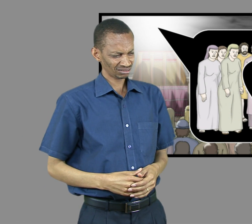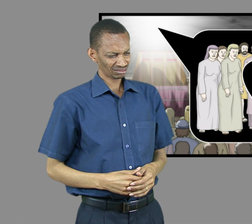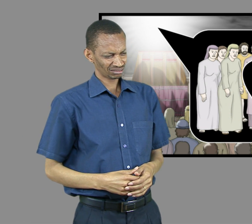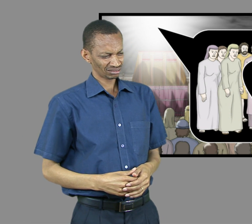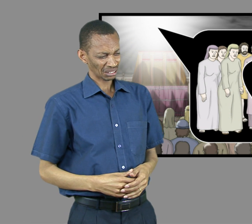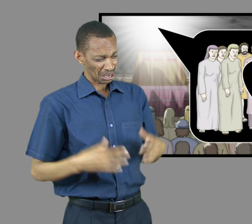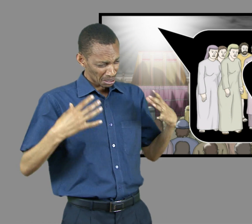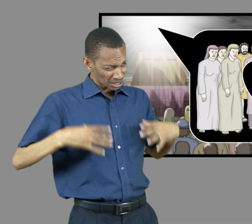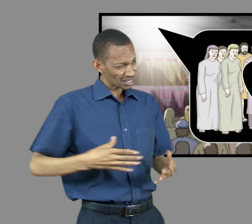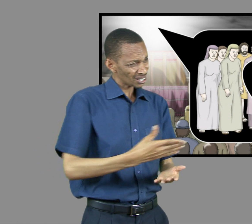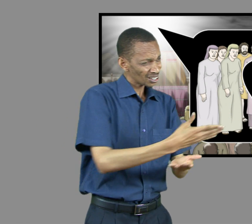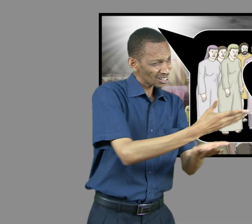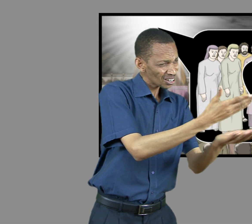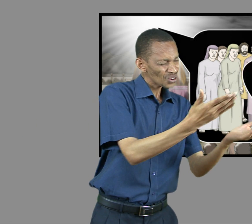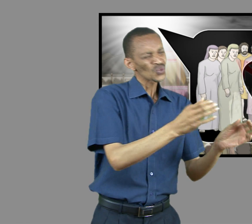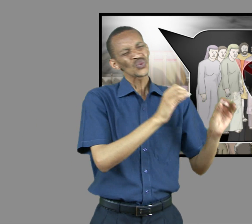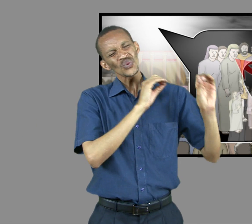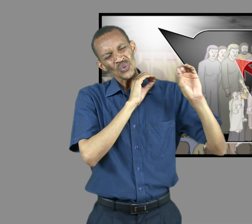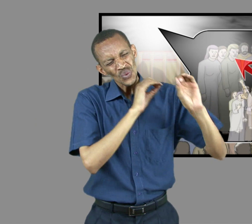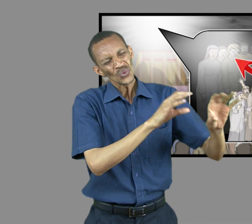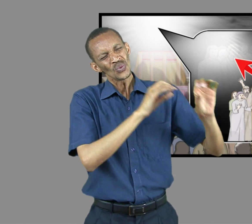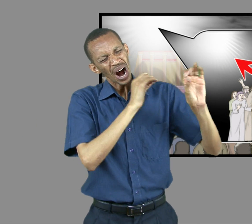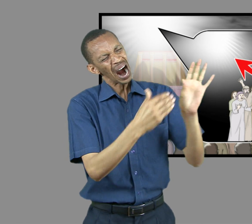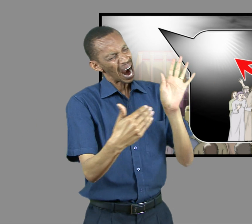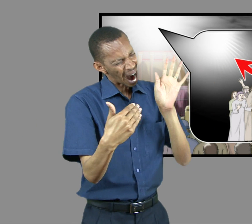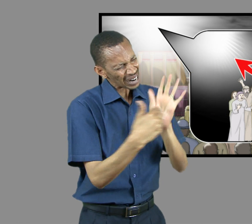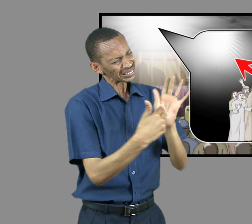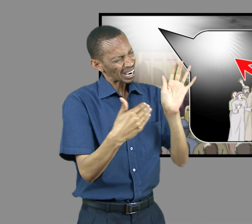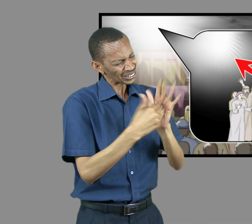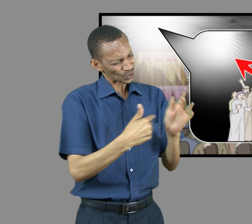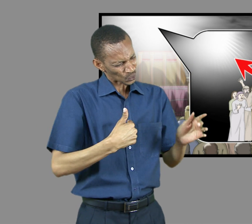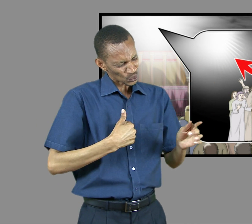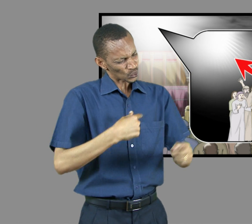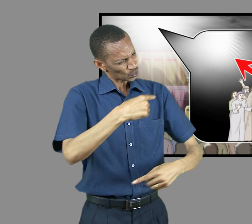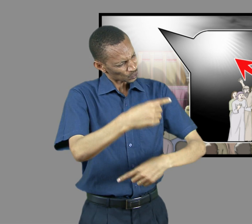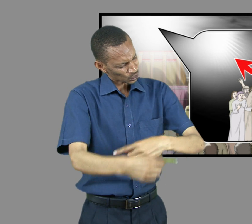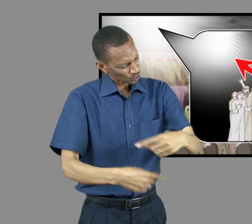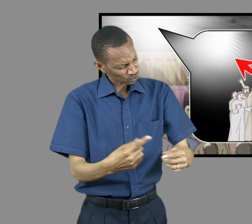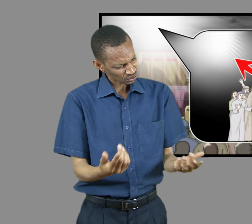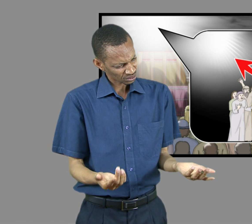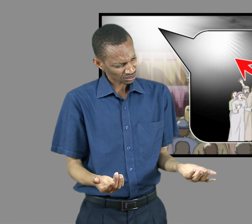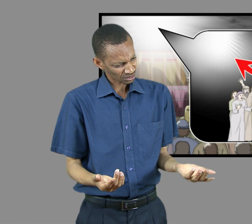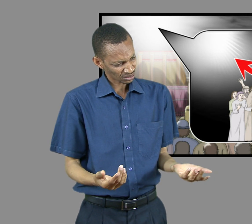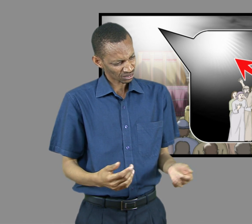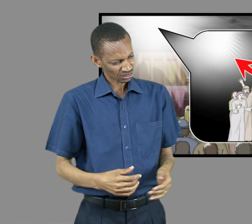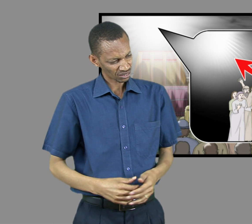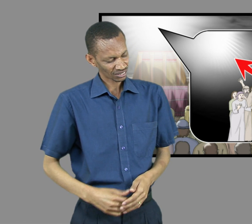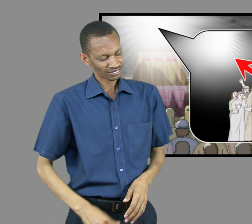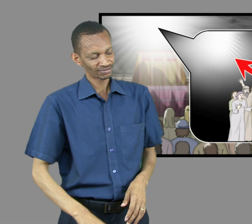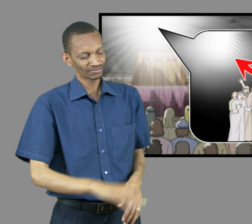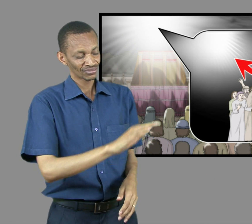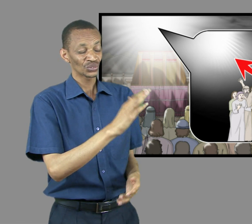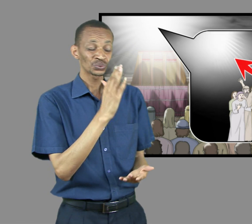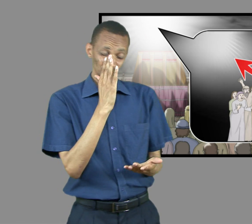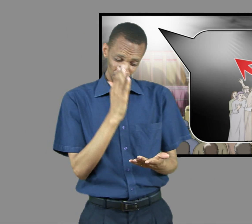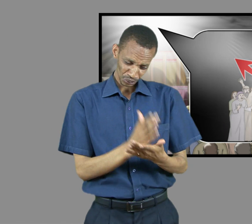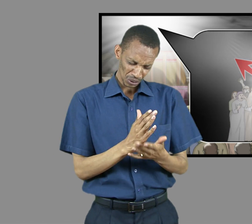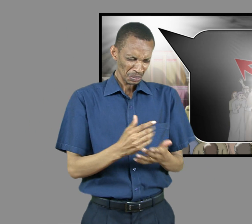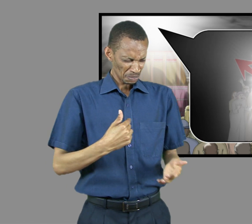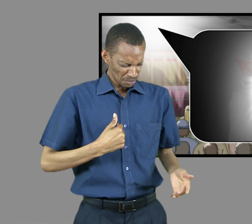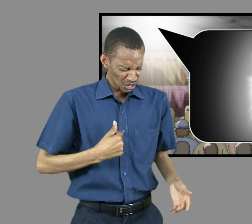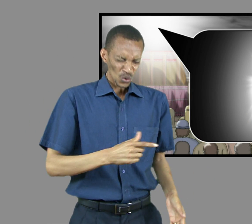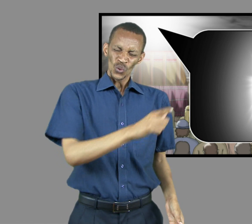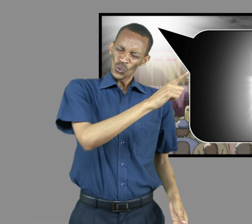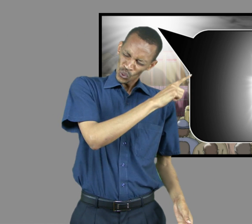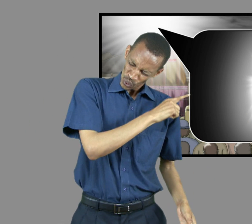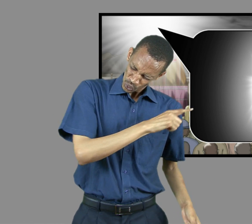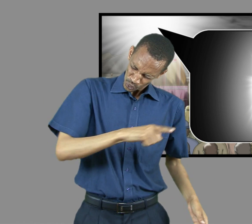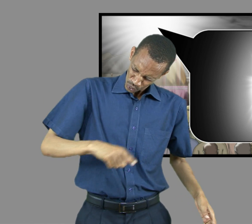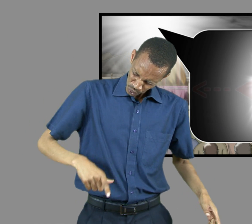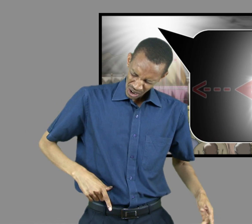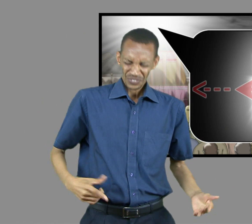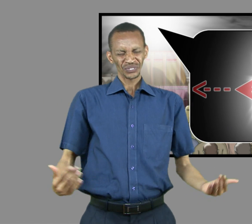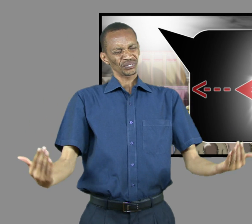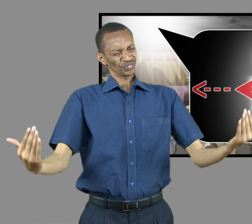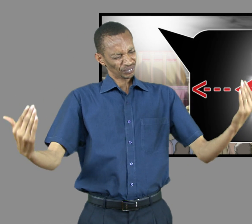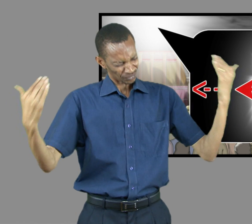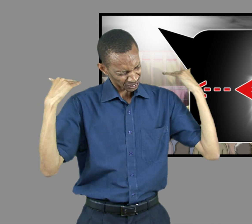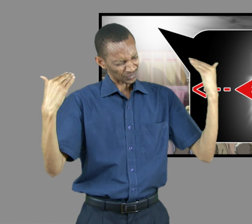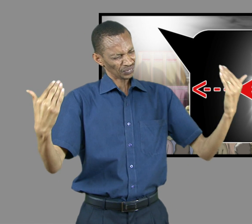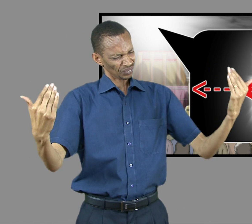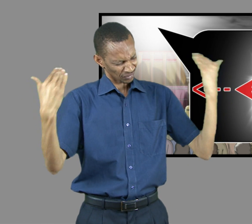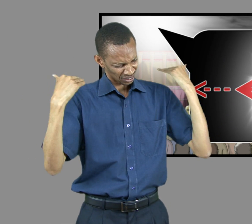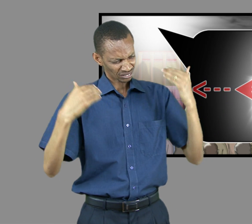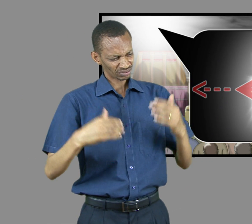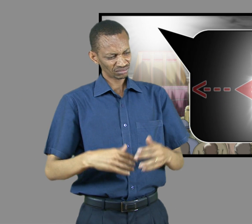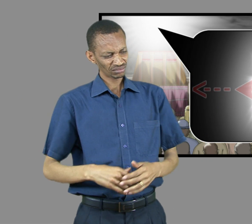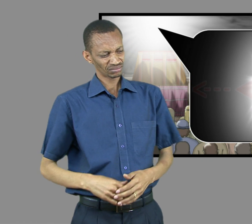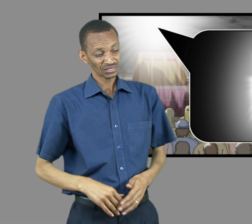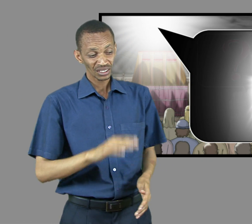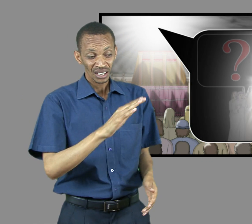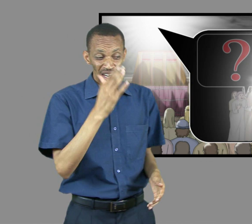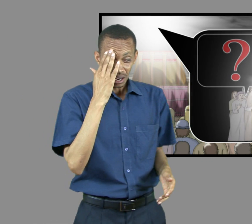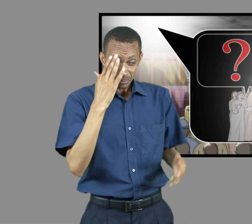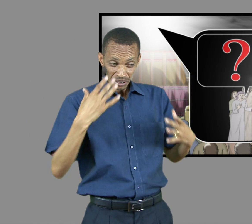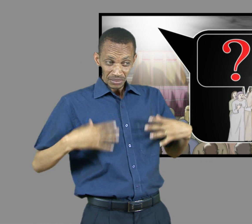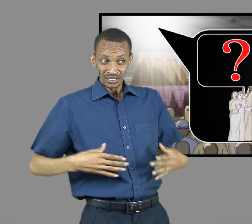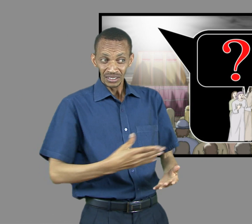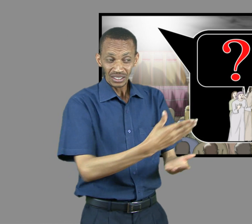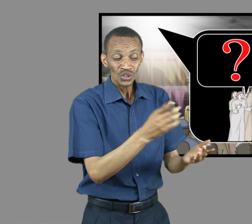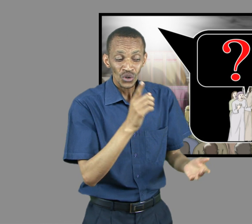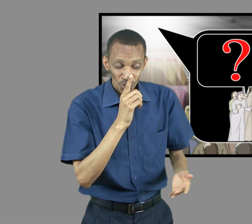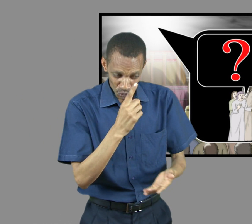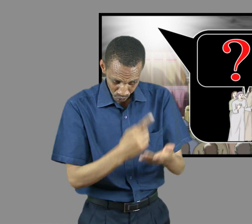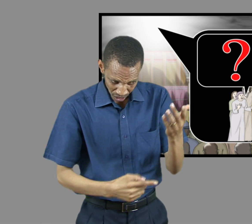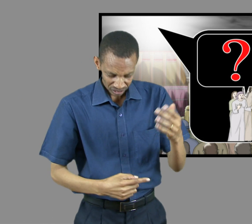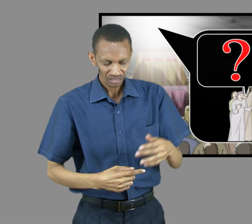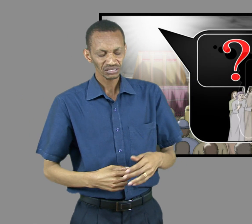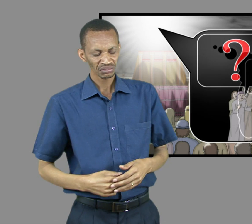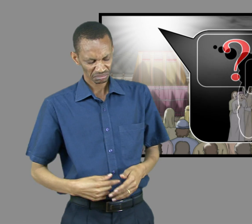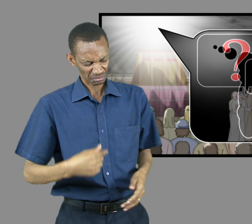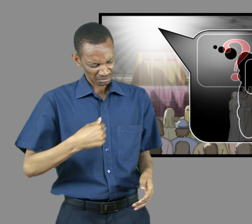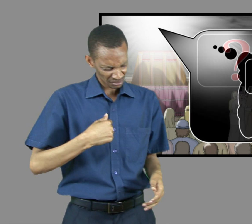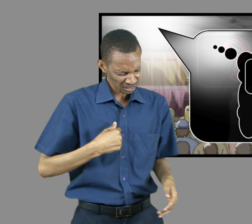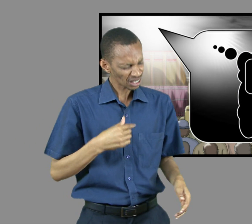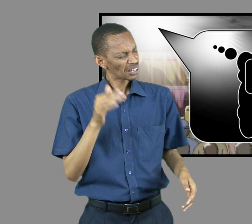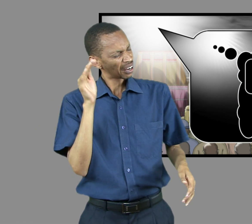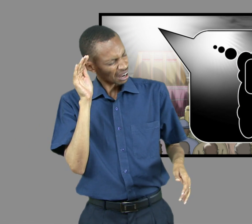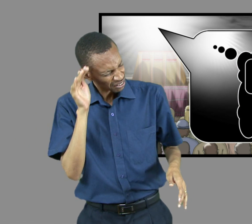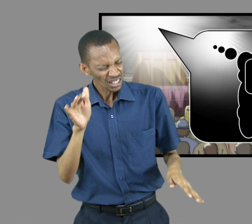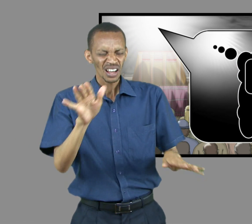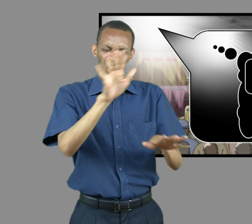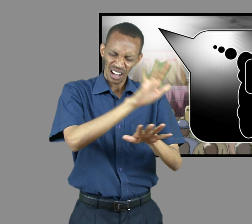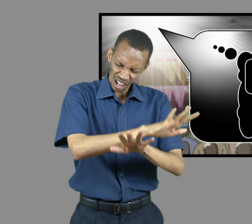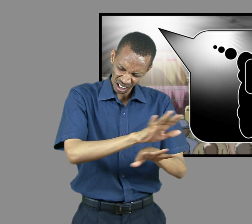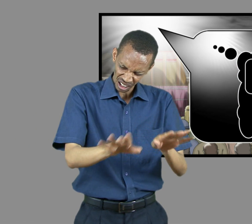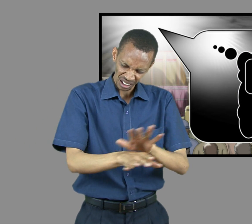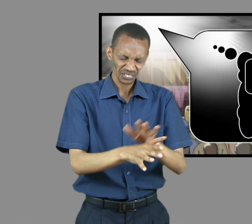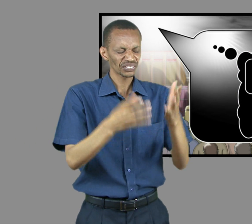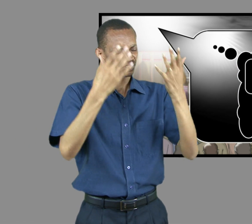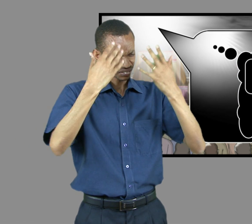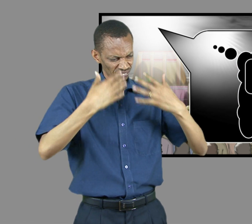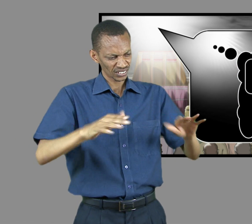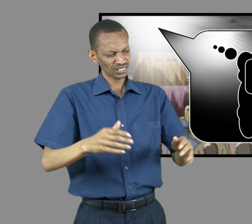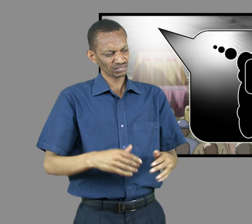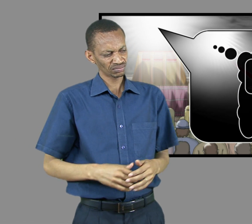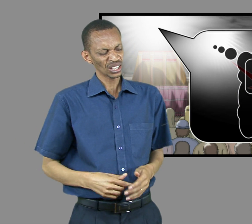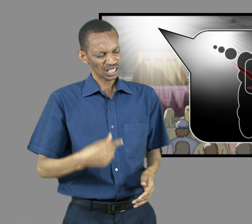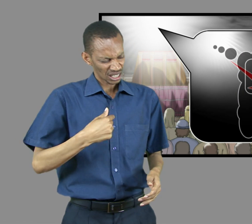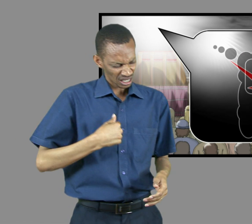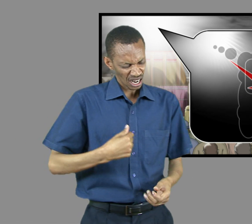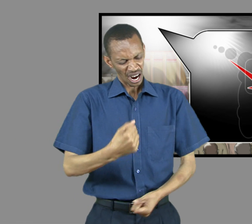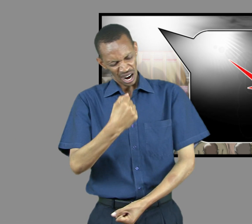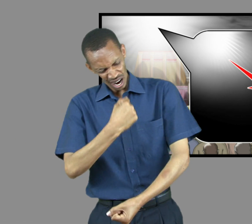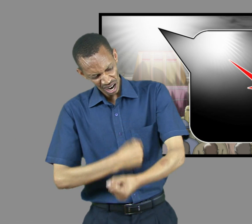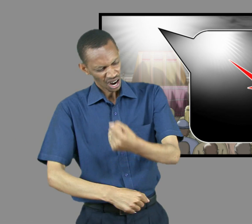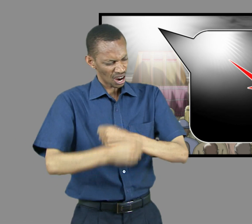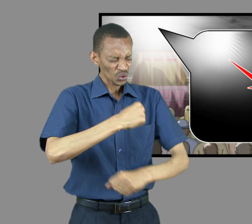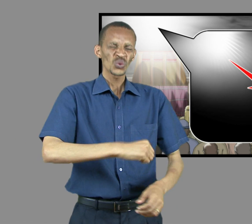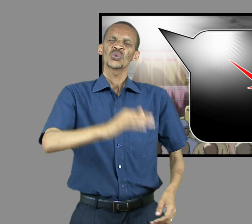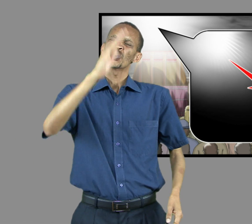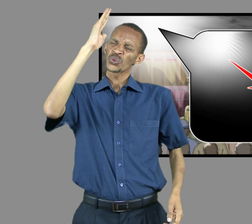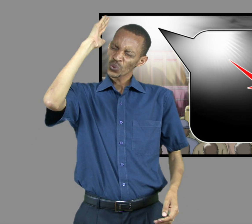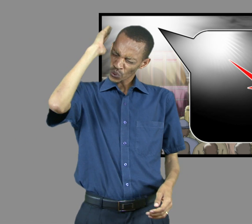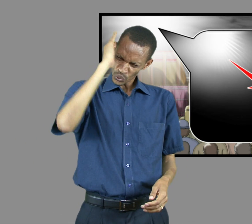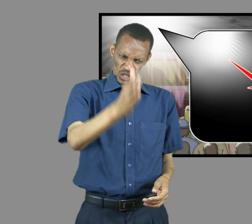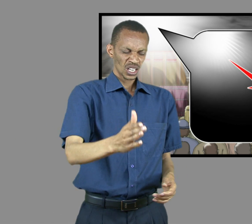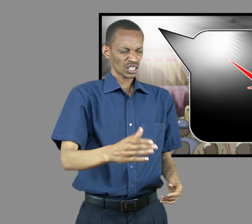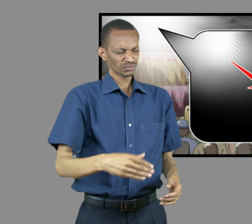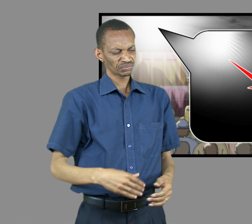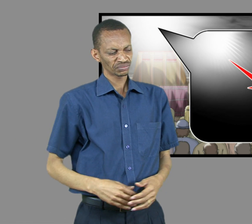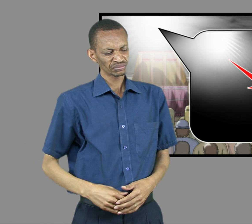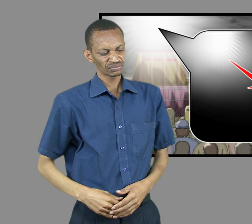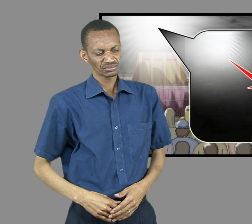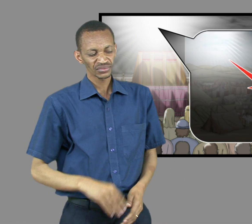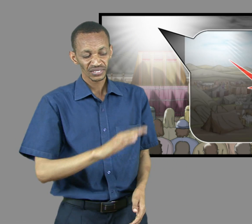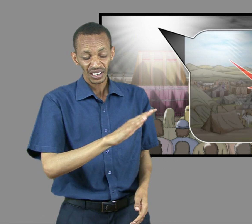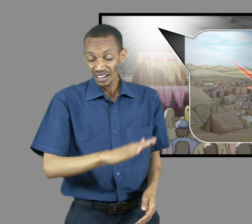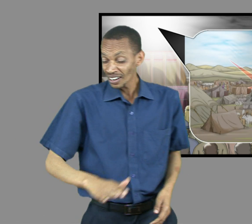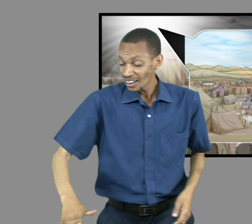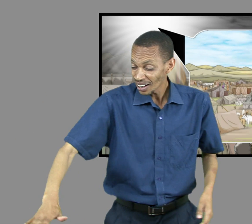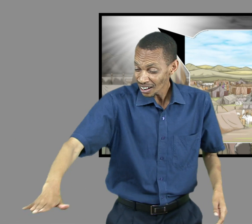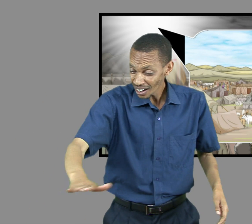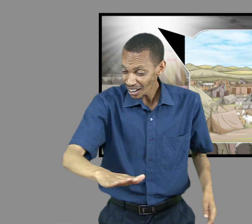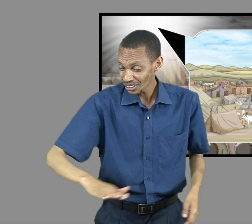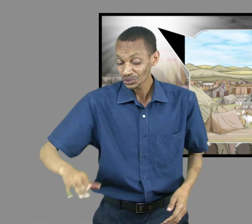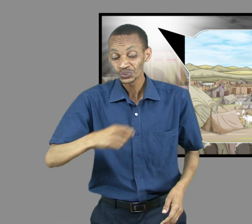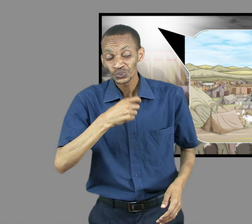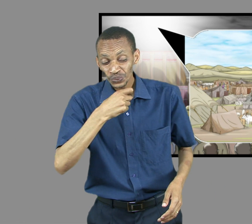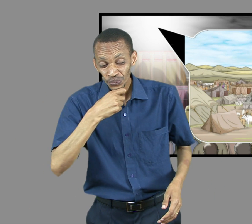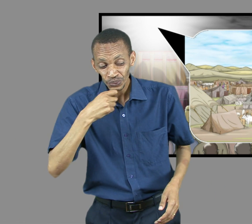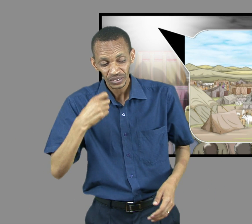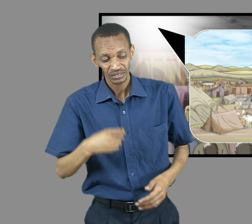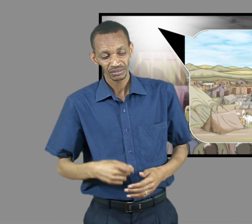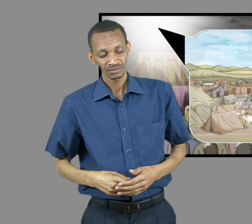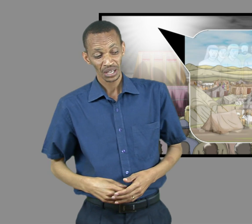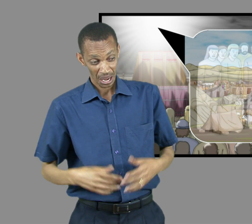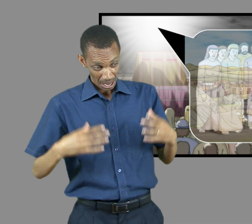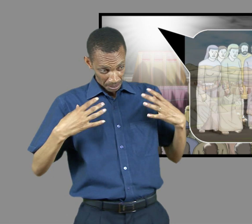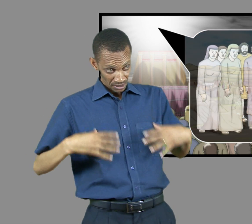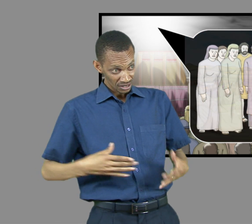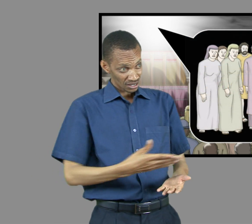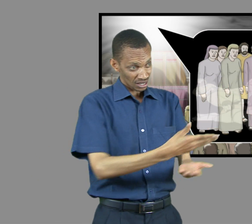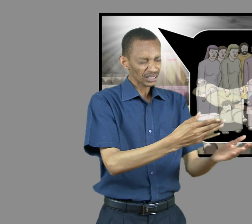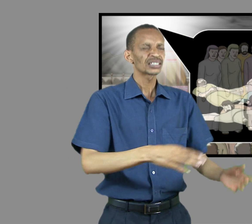I have heard the complaints that the Israelites are making against Me. So tell them: As surely as I live, declares the LORD, I will do to you exactly as I heard you say.